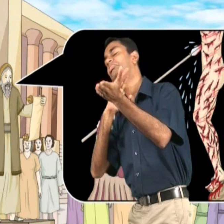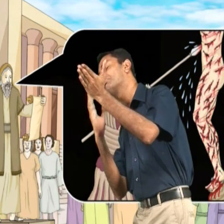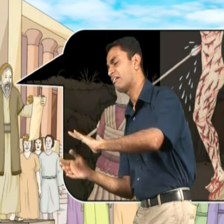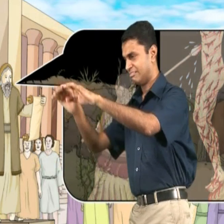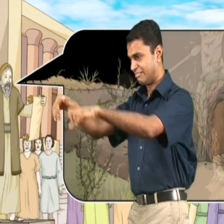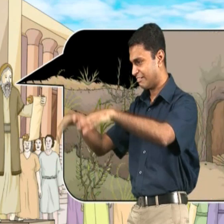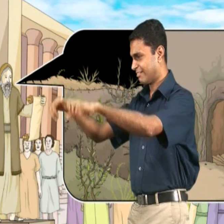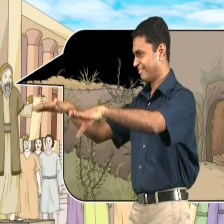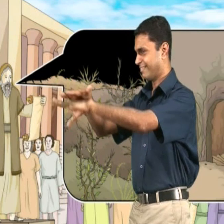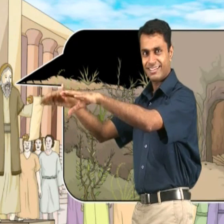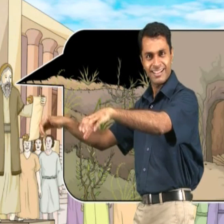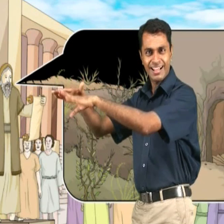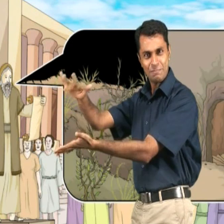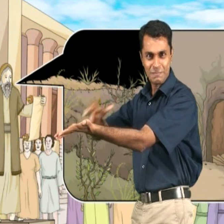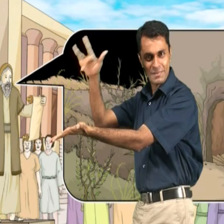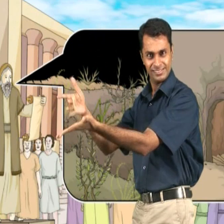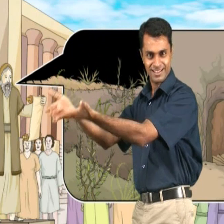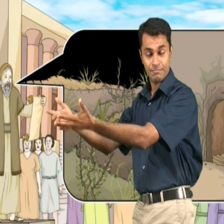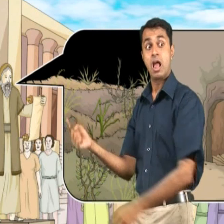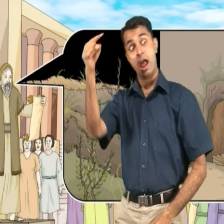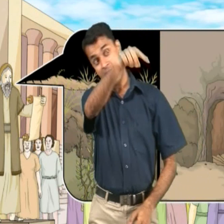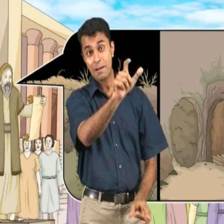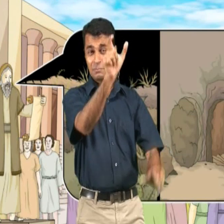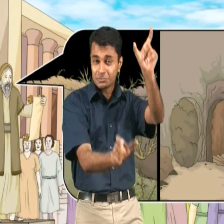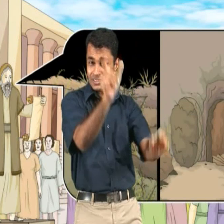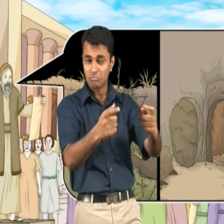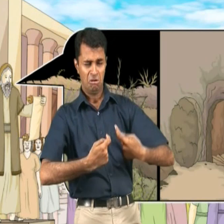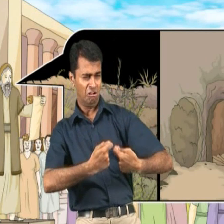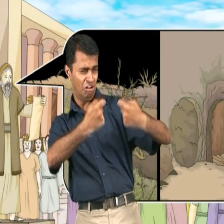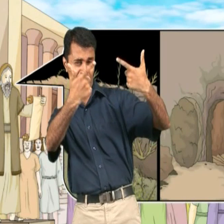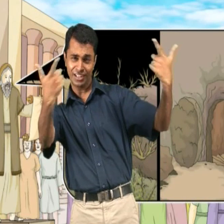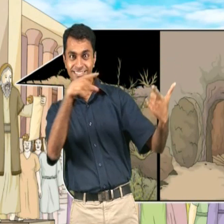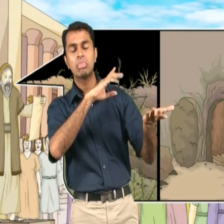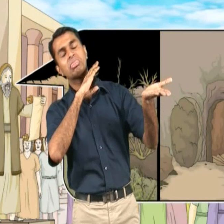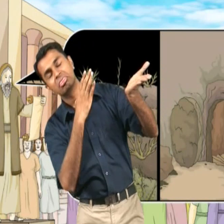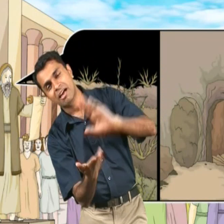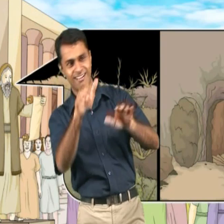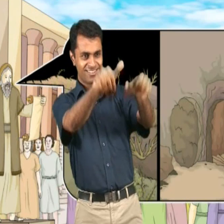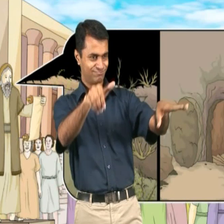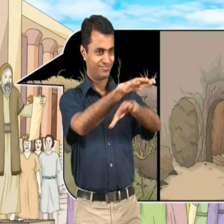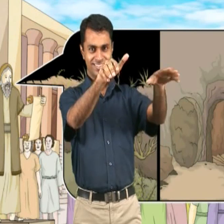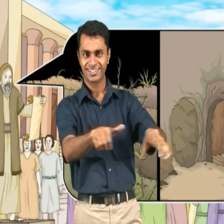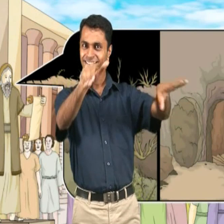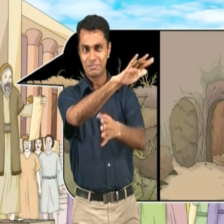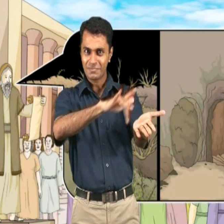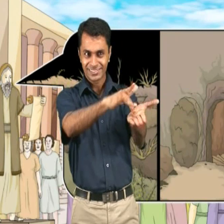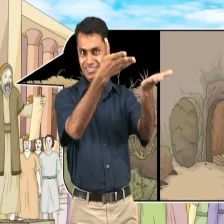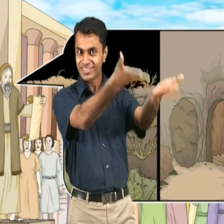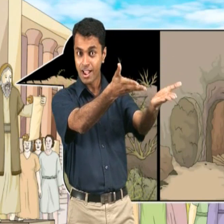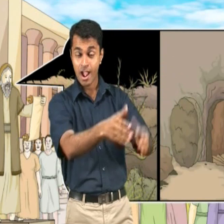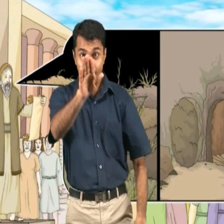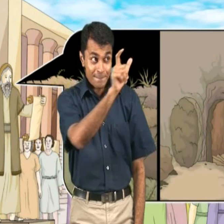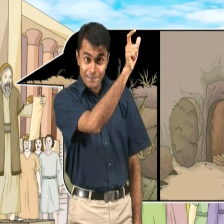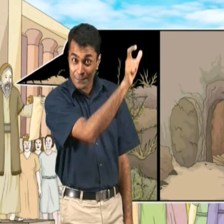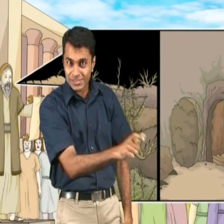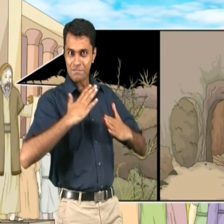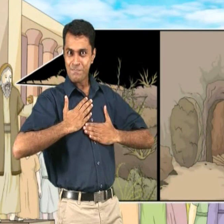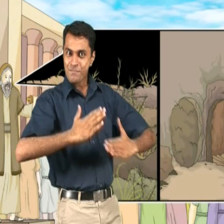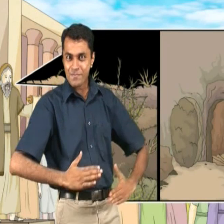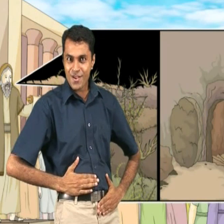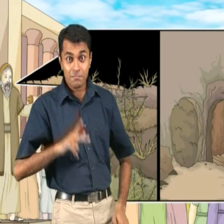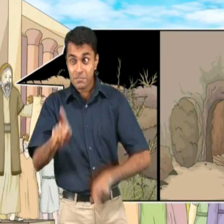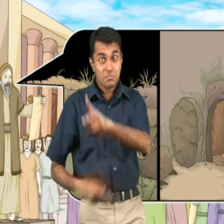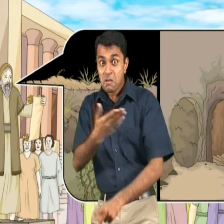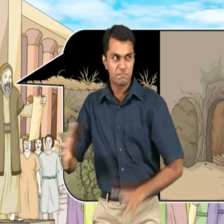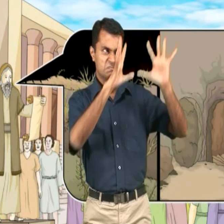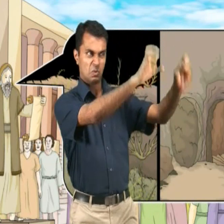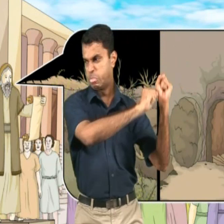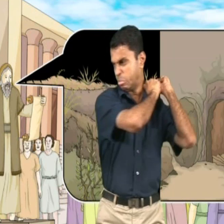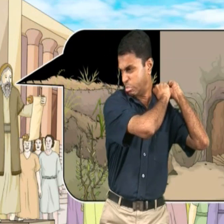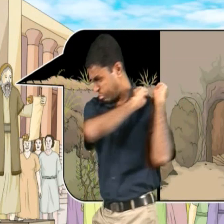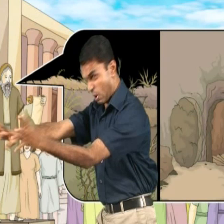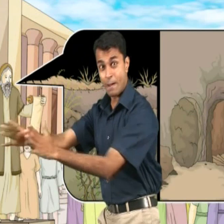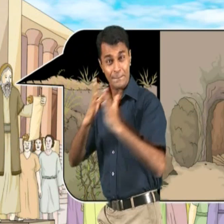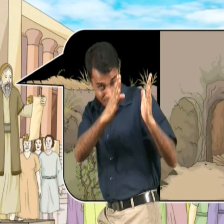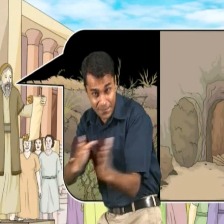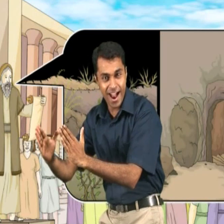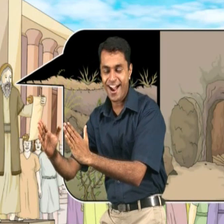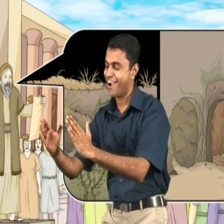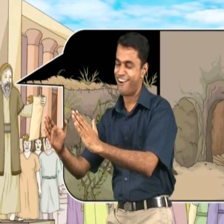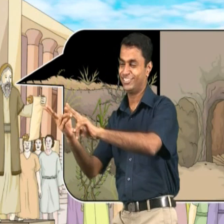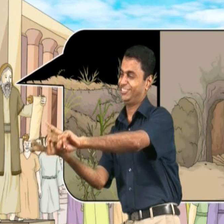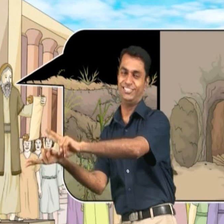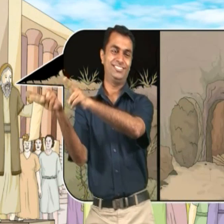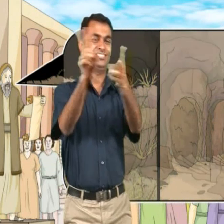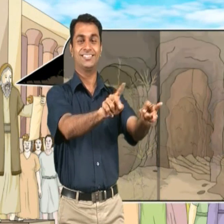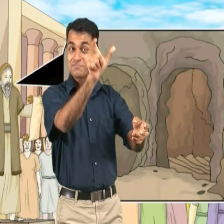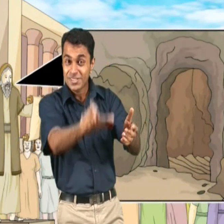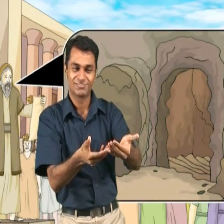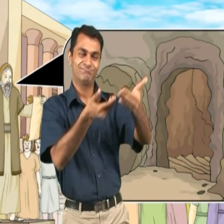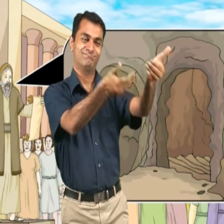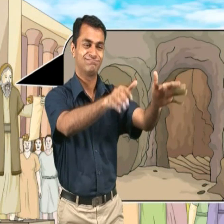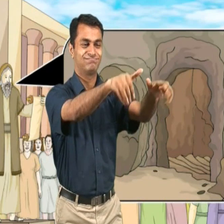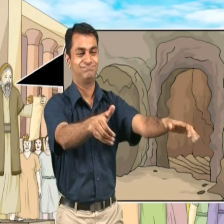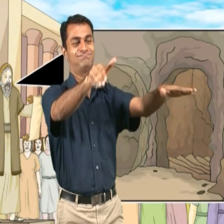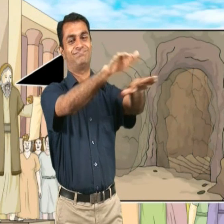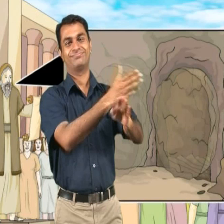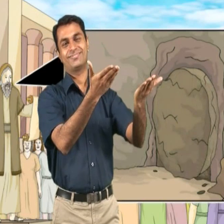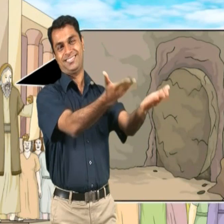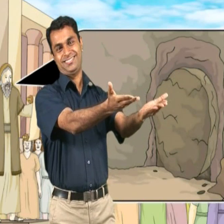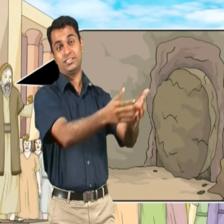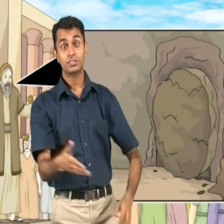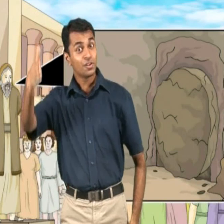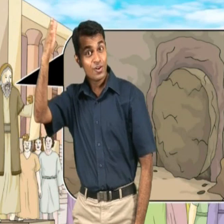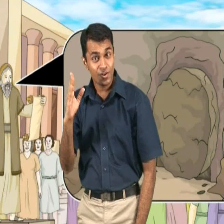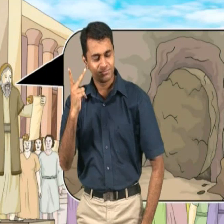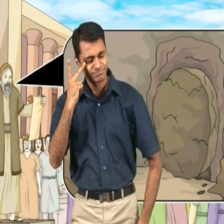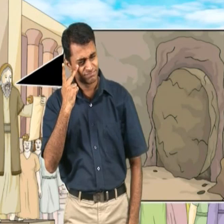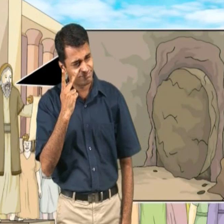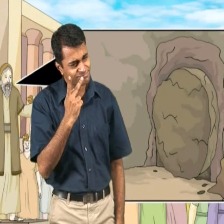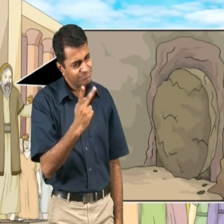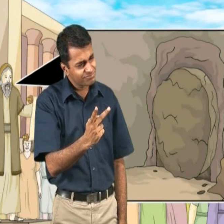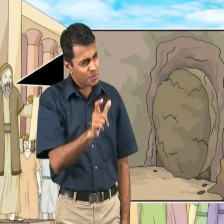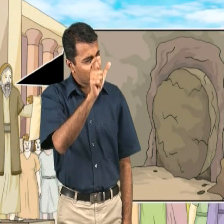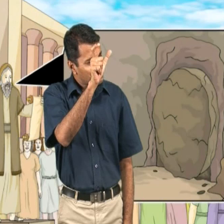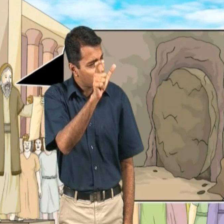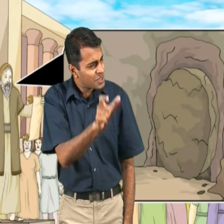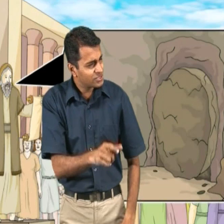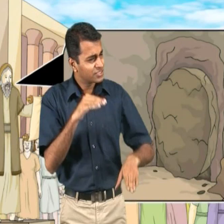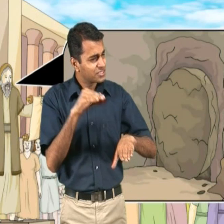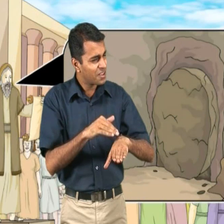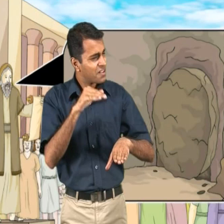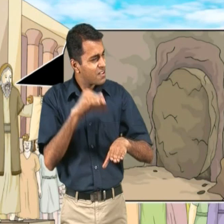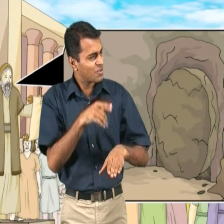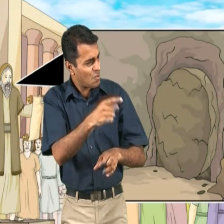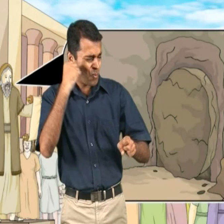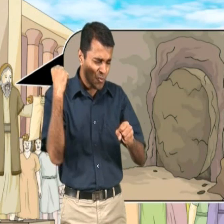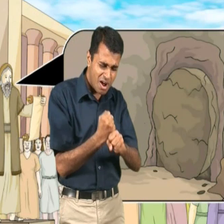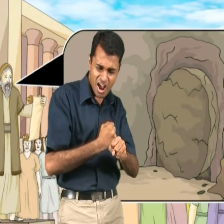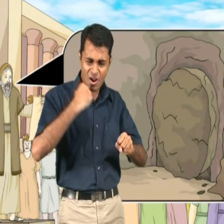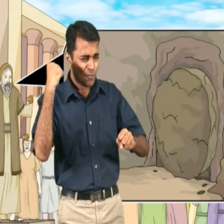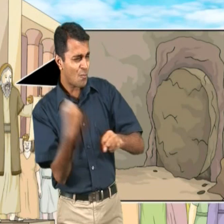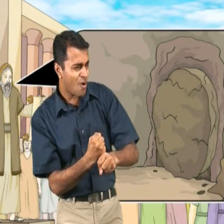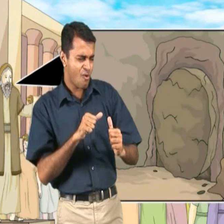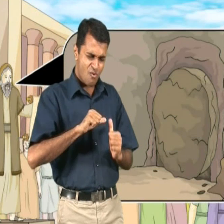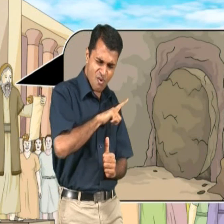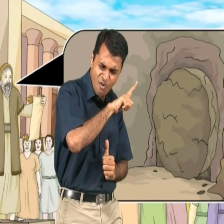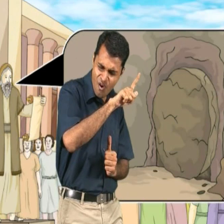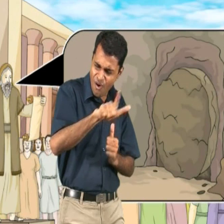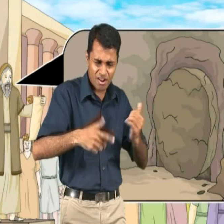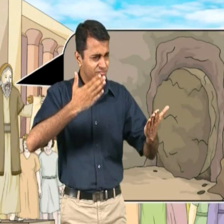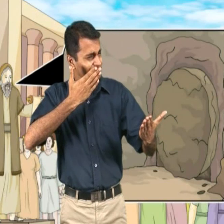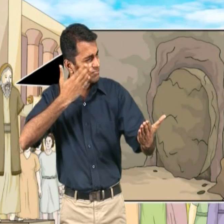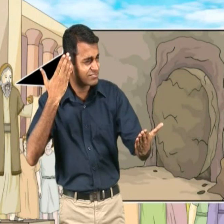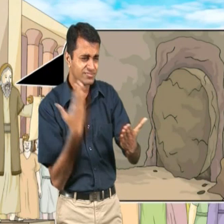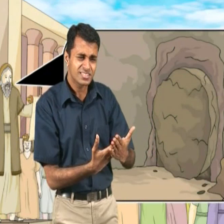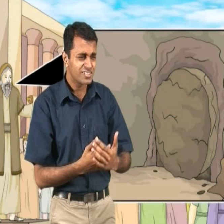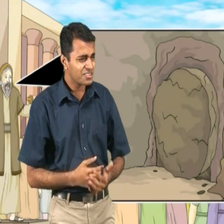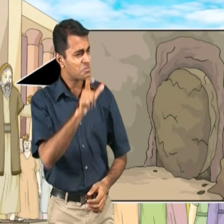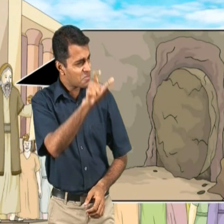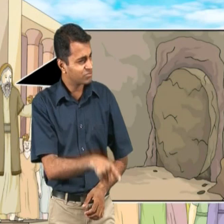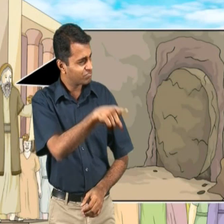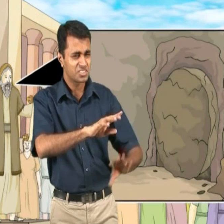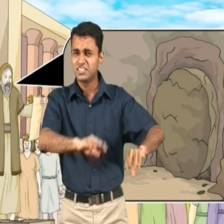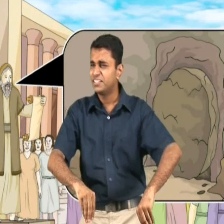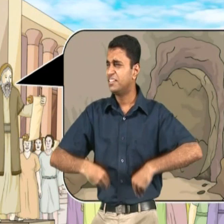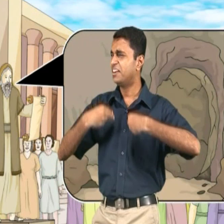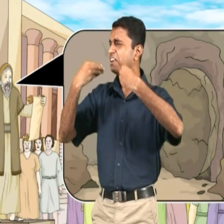He was assigned a grave with the wicked, and with a rich man in His death, although He had done no violence, nor was any deceit in His mouth.